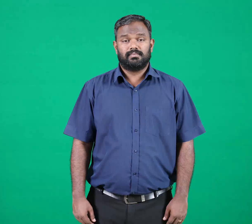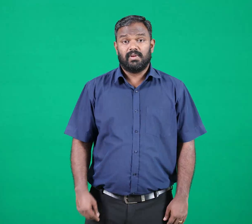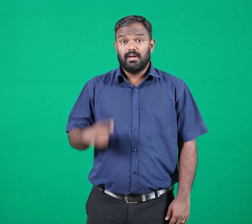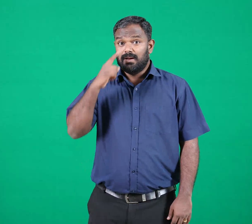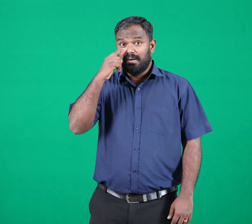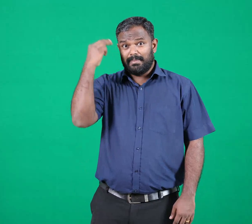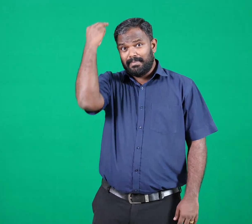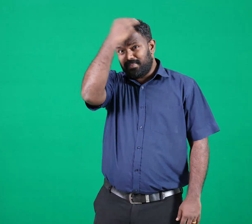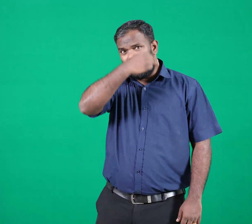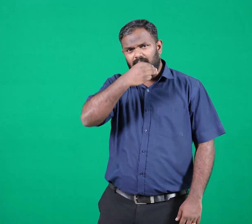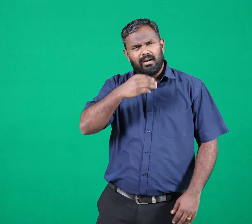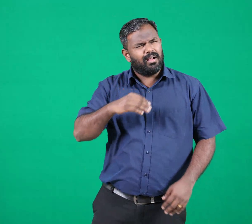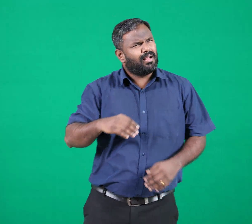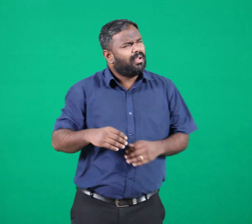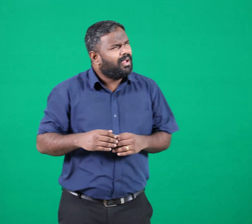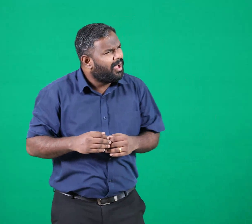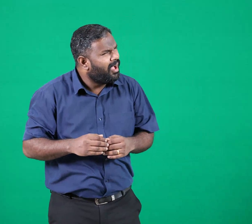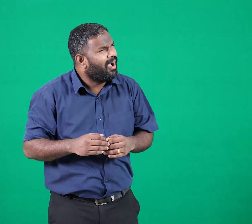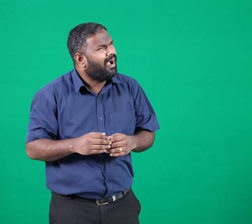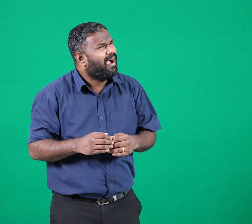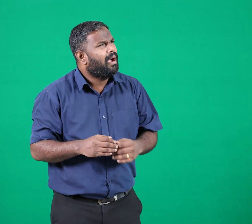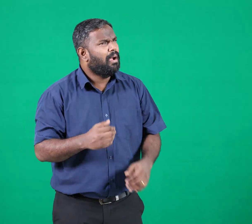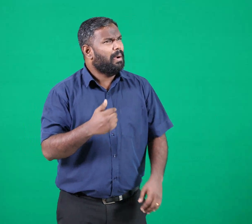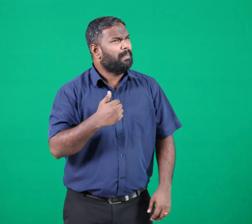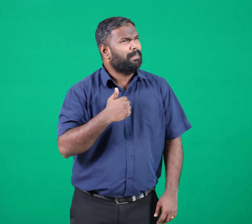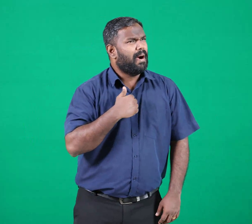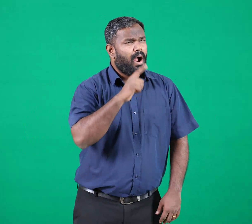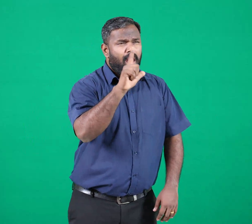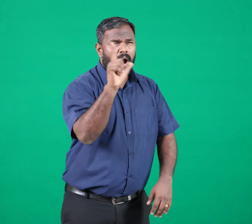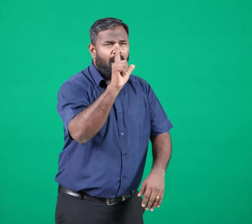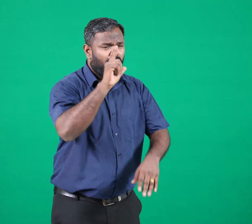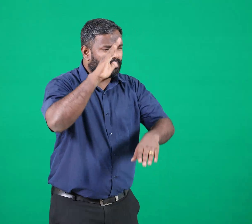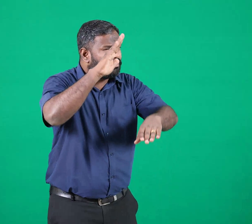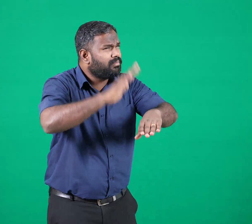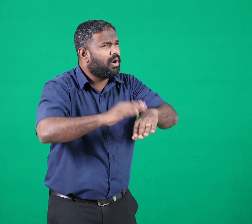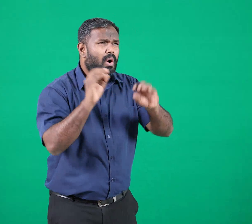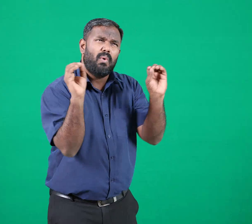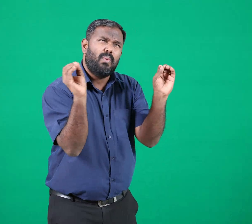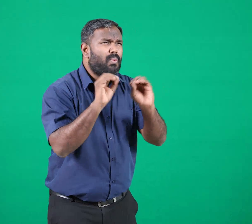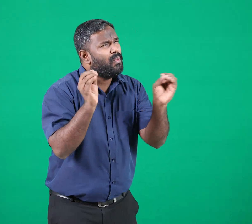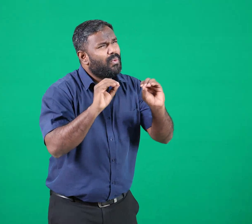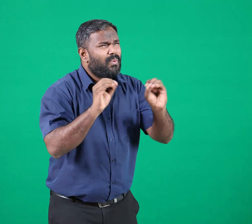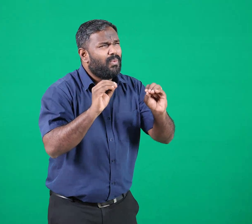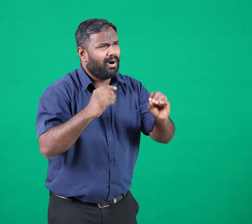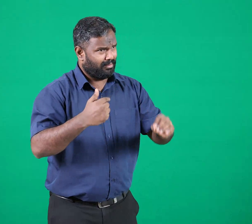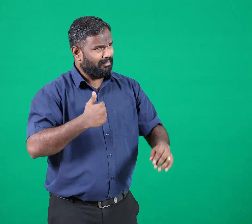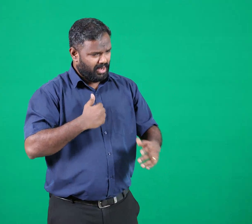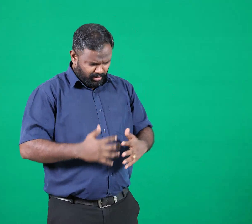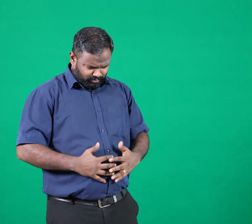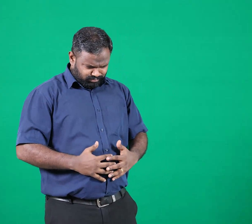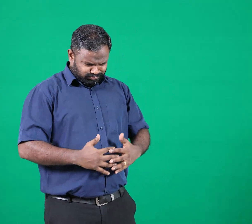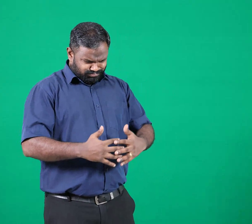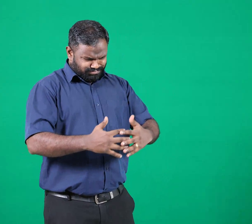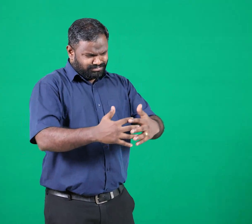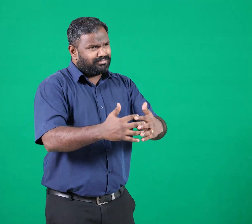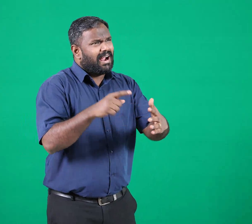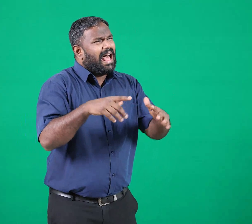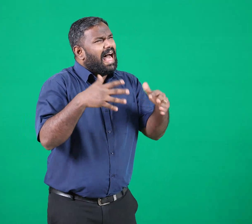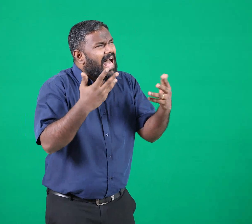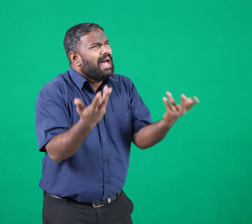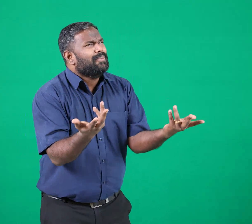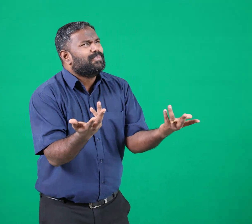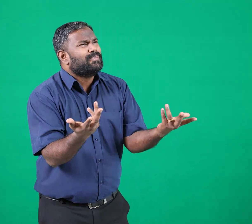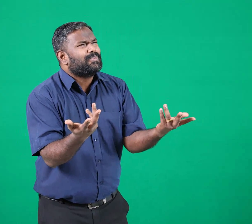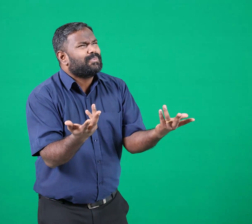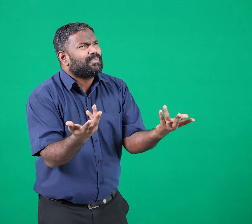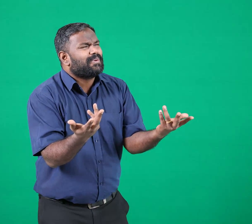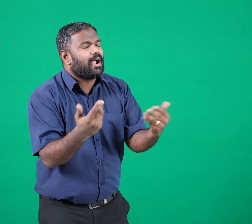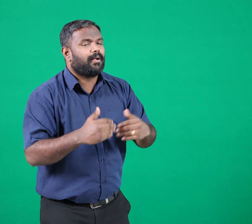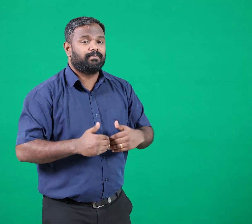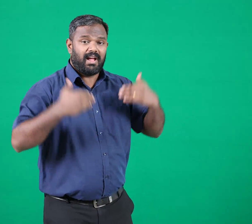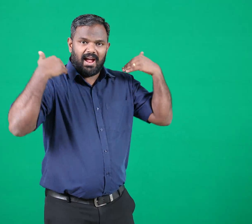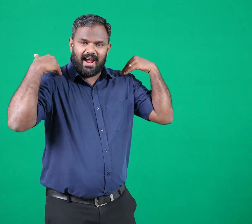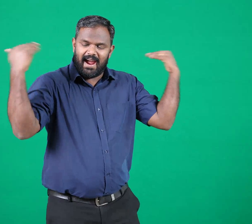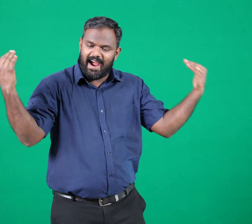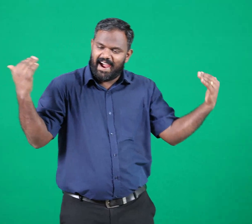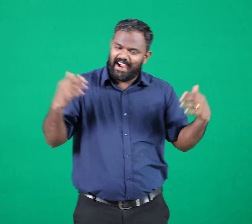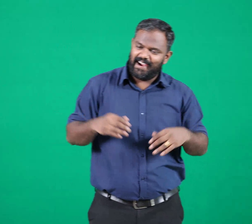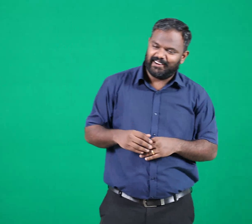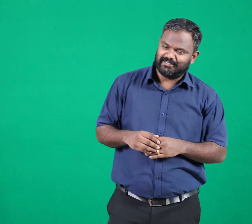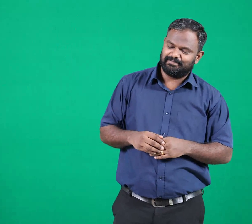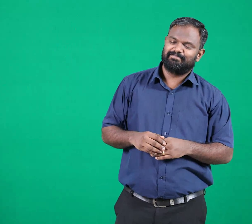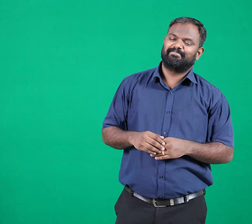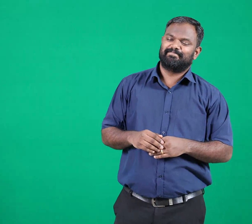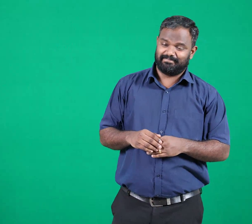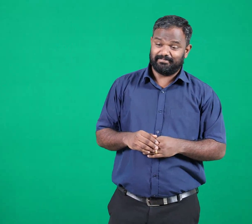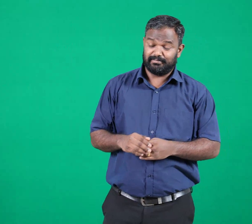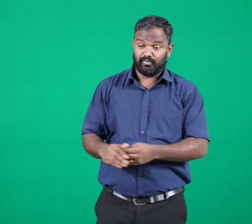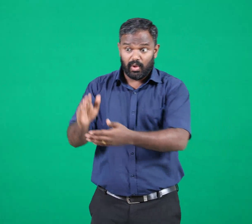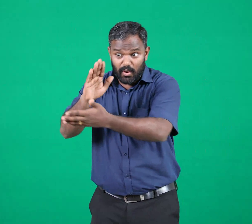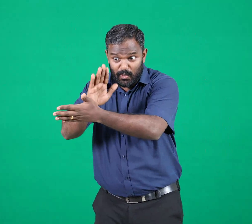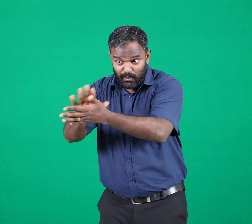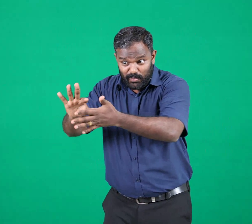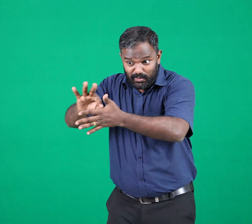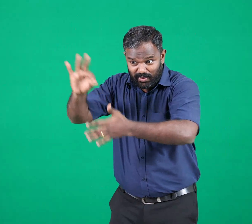"How can this be," Mary asked the angel, "since I am a virgin?"